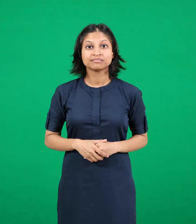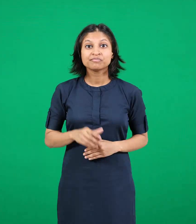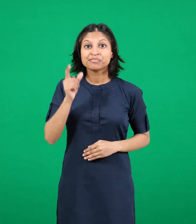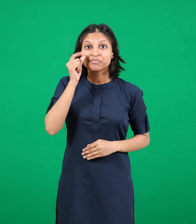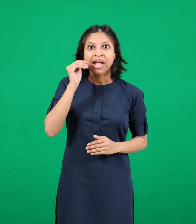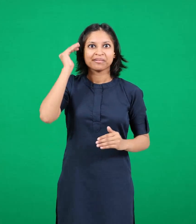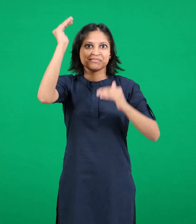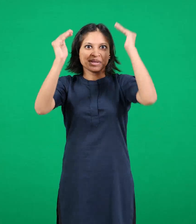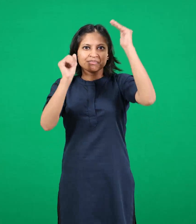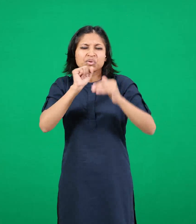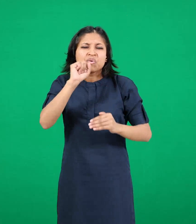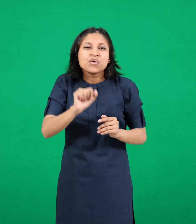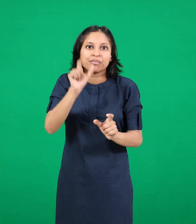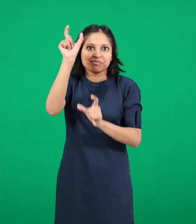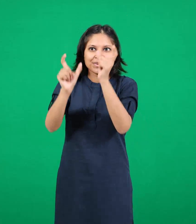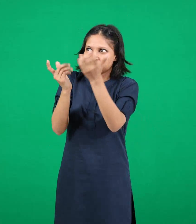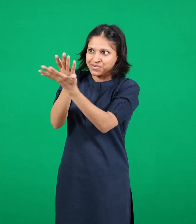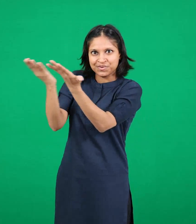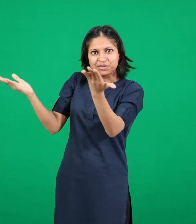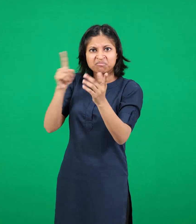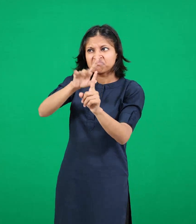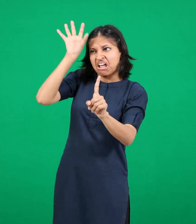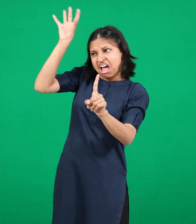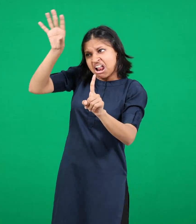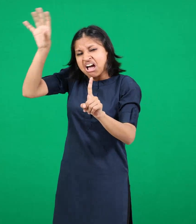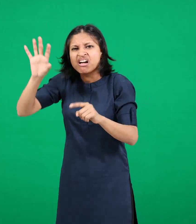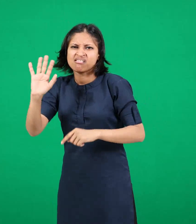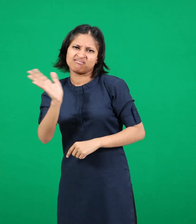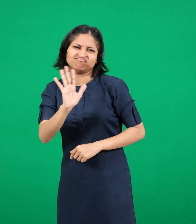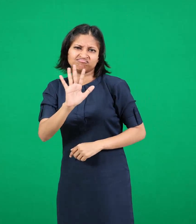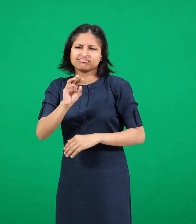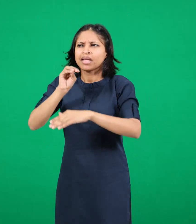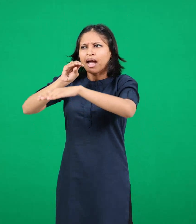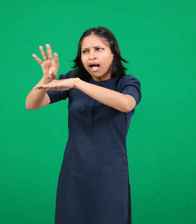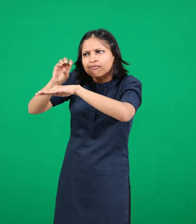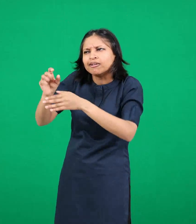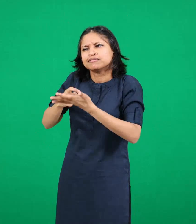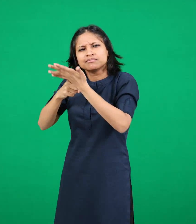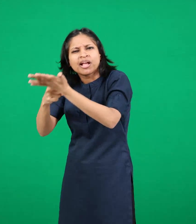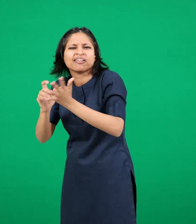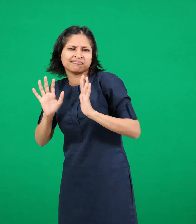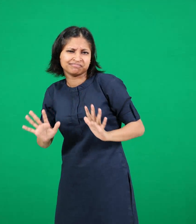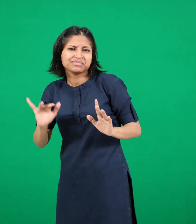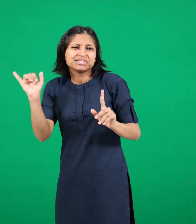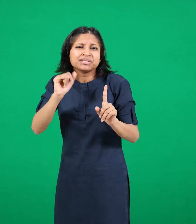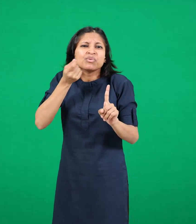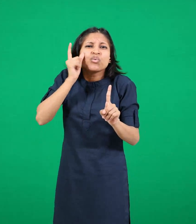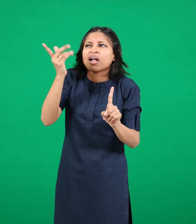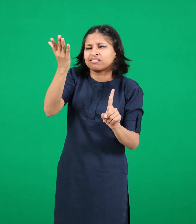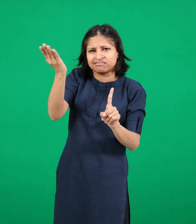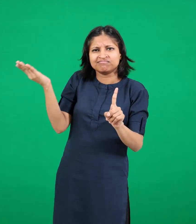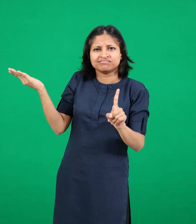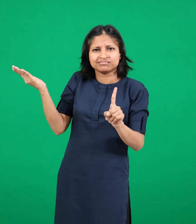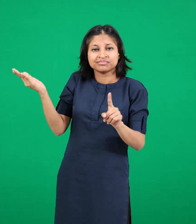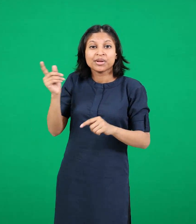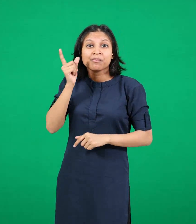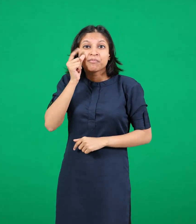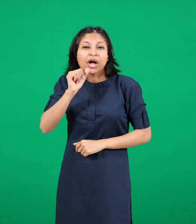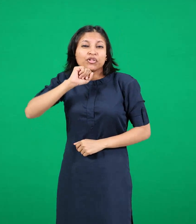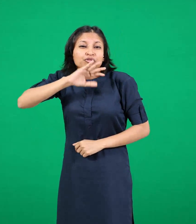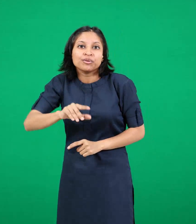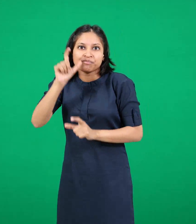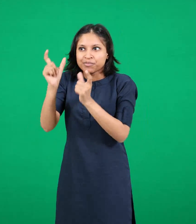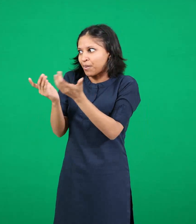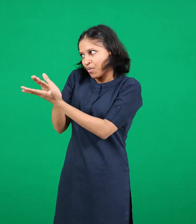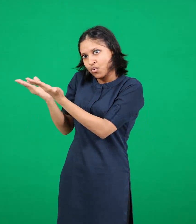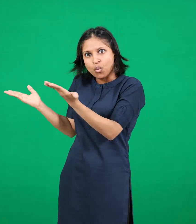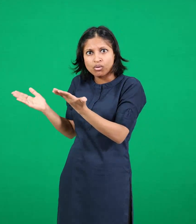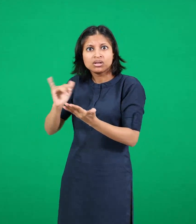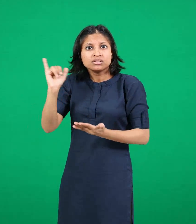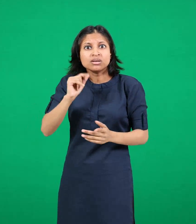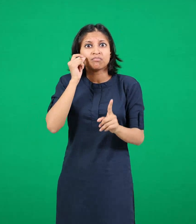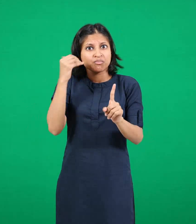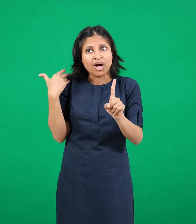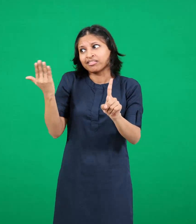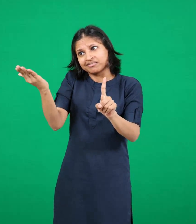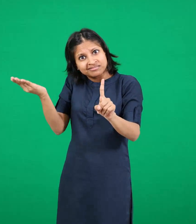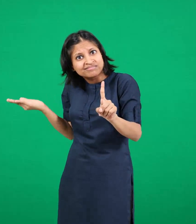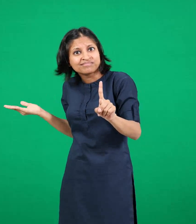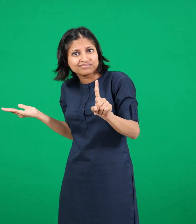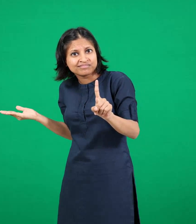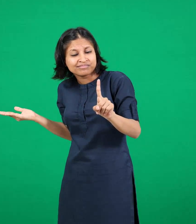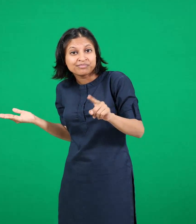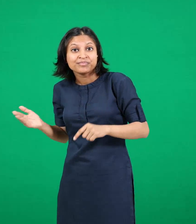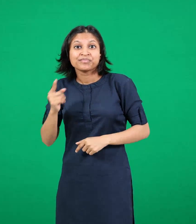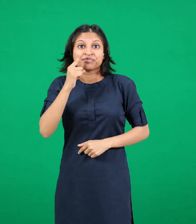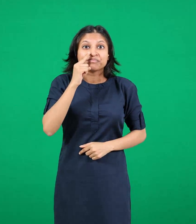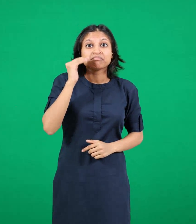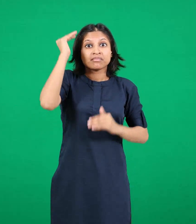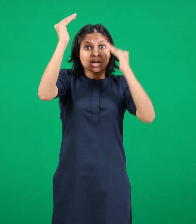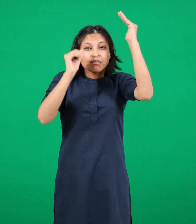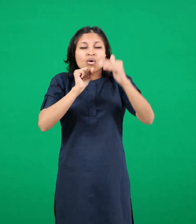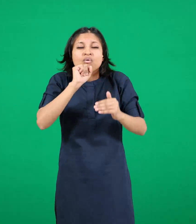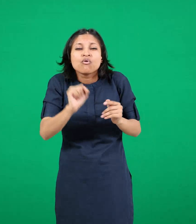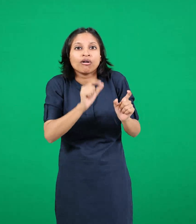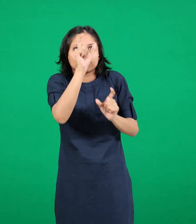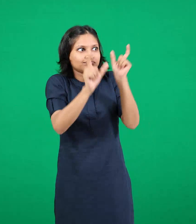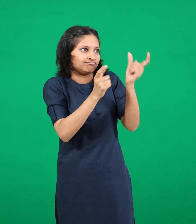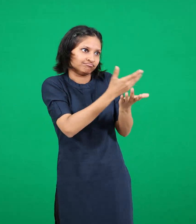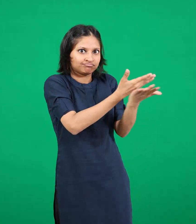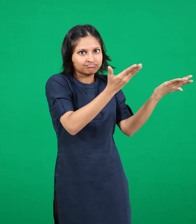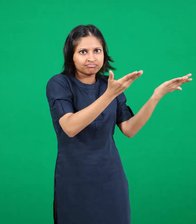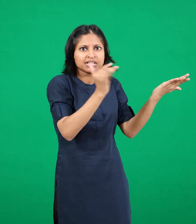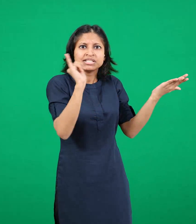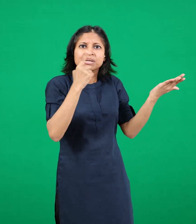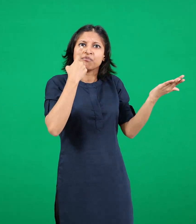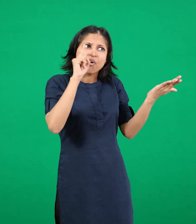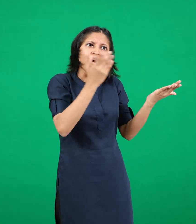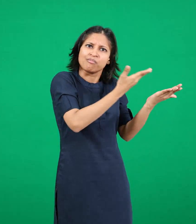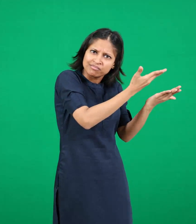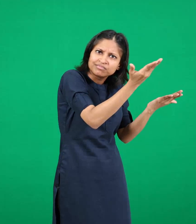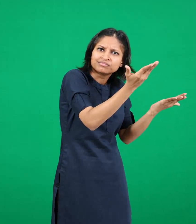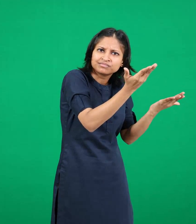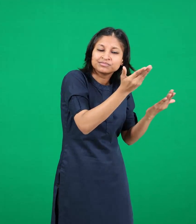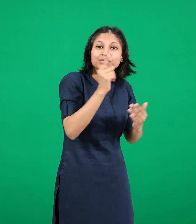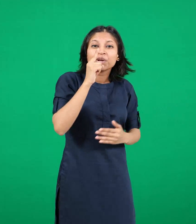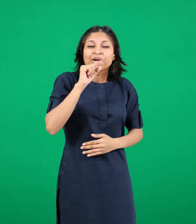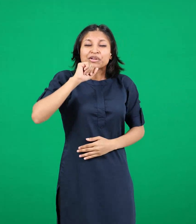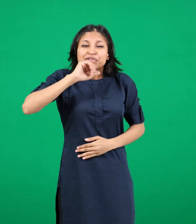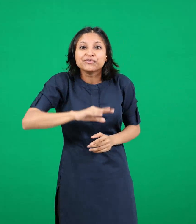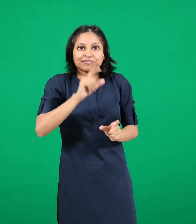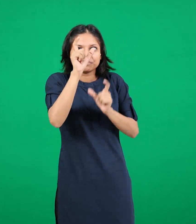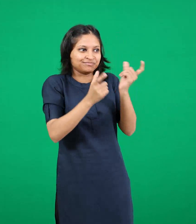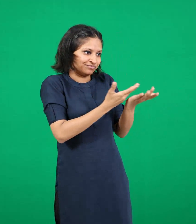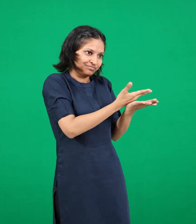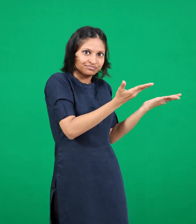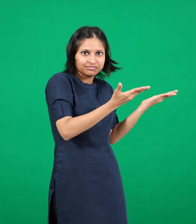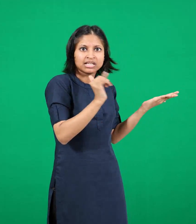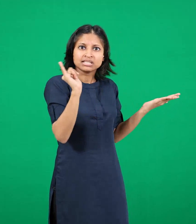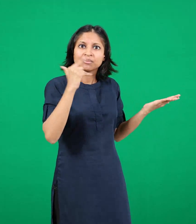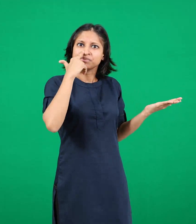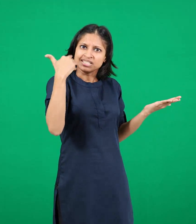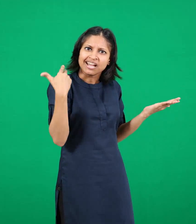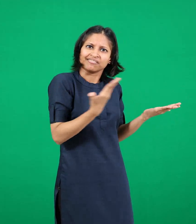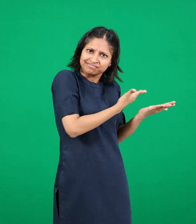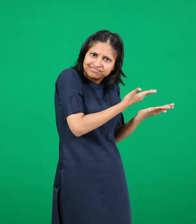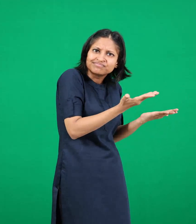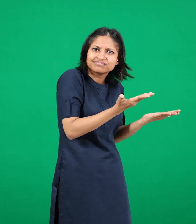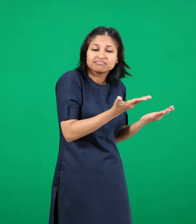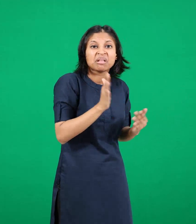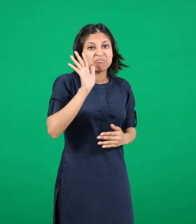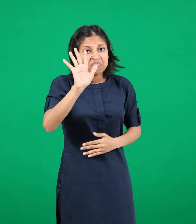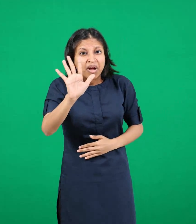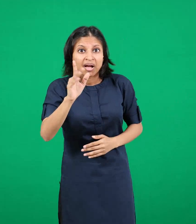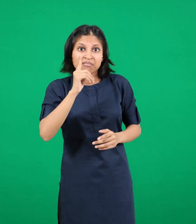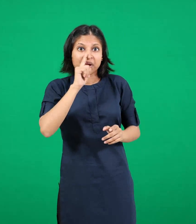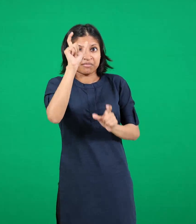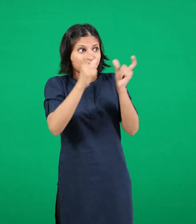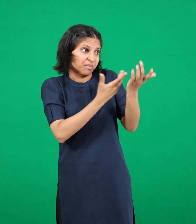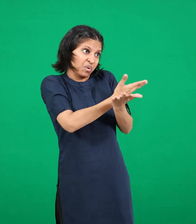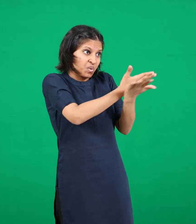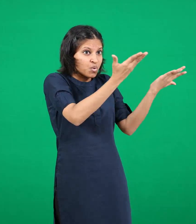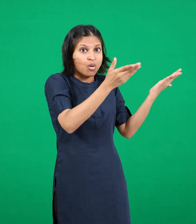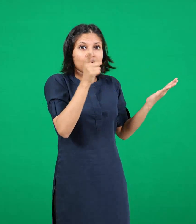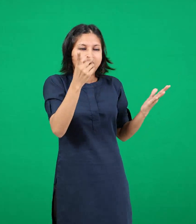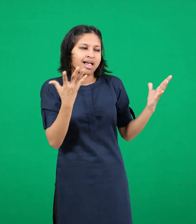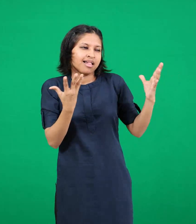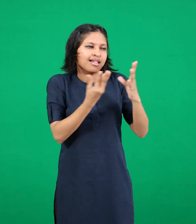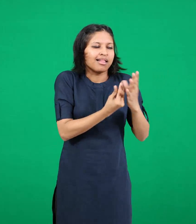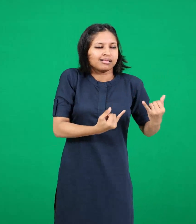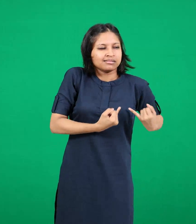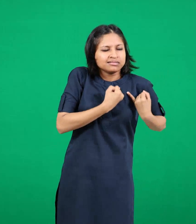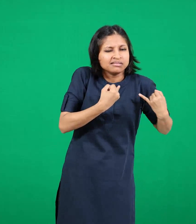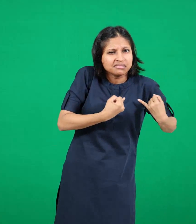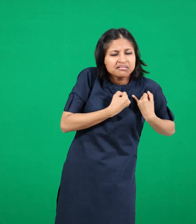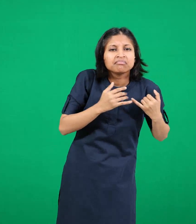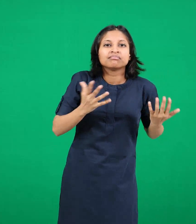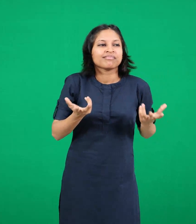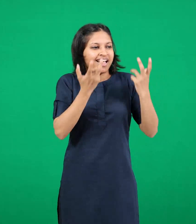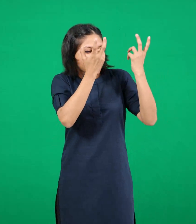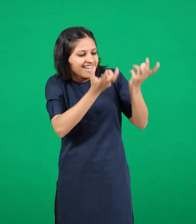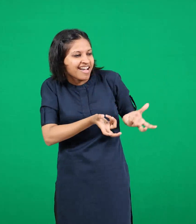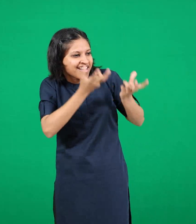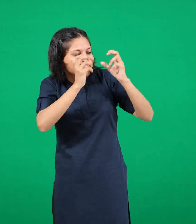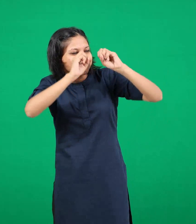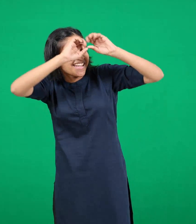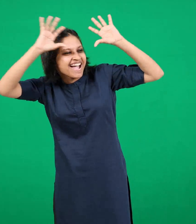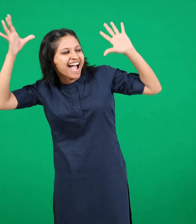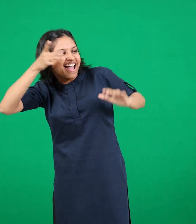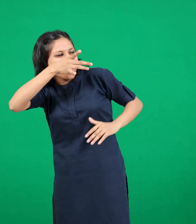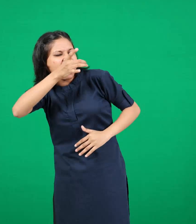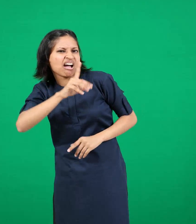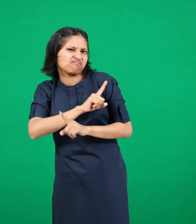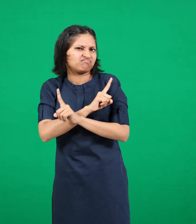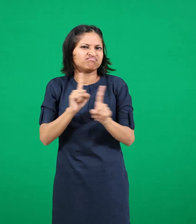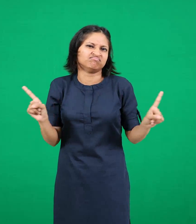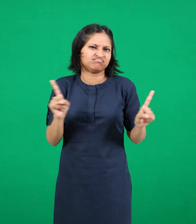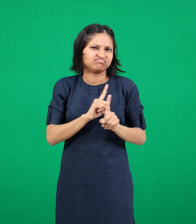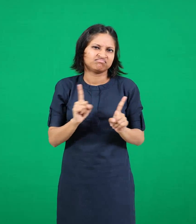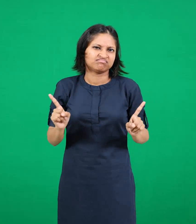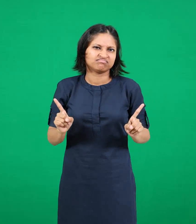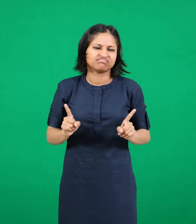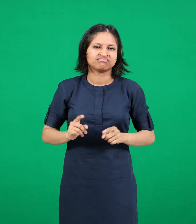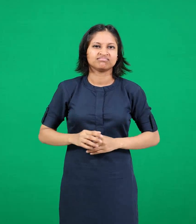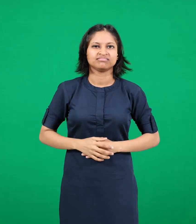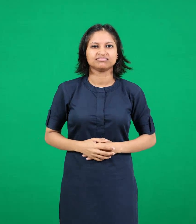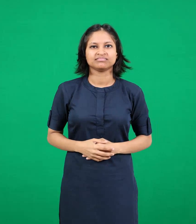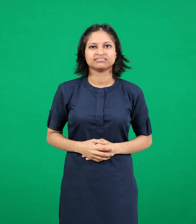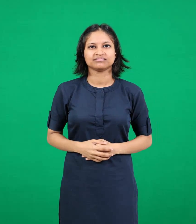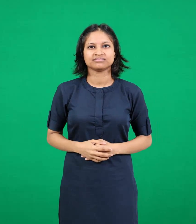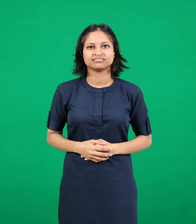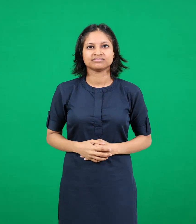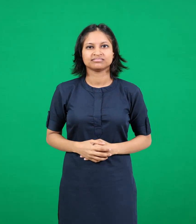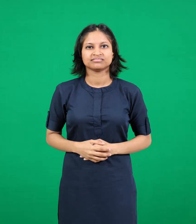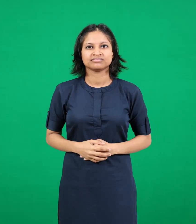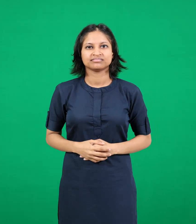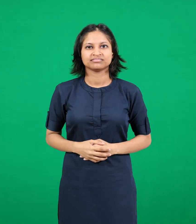Do not rebuke an older man, but appeal to him as to a father. Treat younger men as brothers, older women as mothers, and younger women as sisters, with absolute purity.